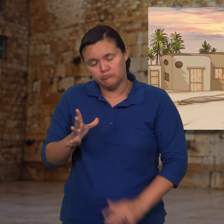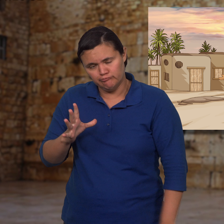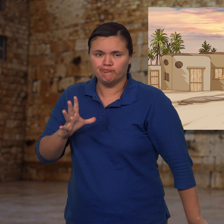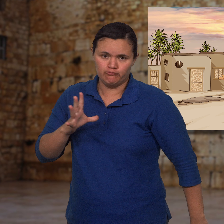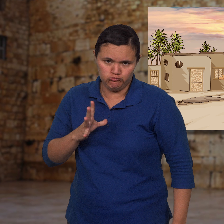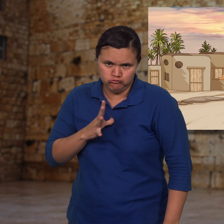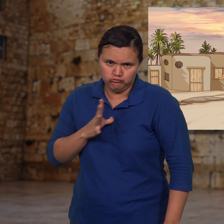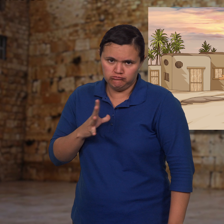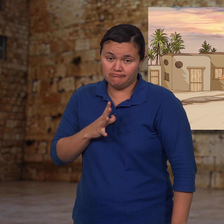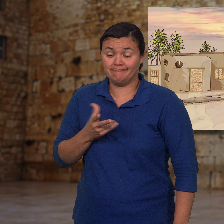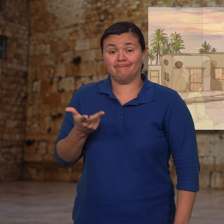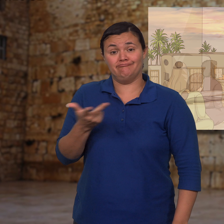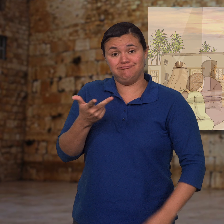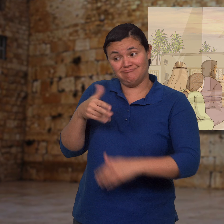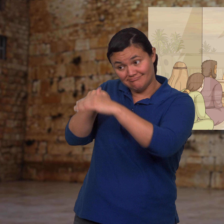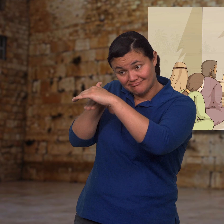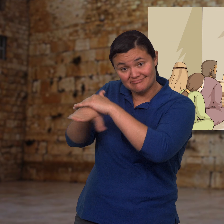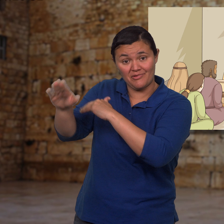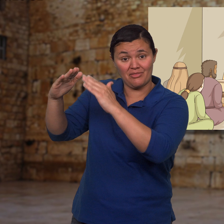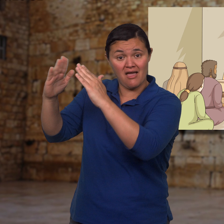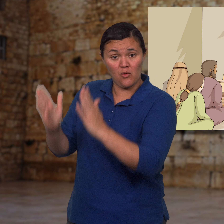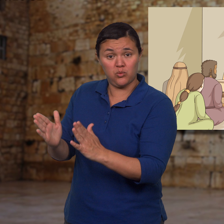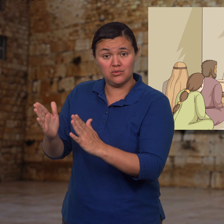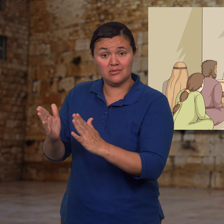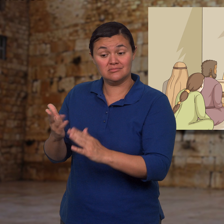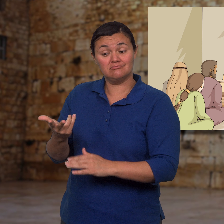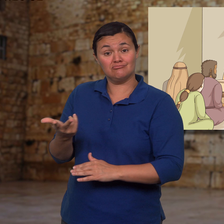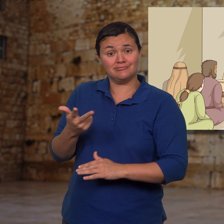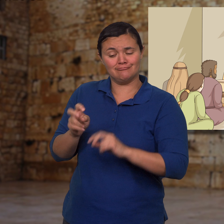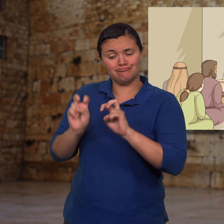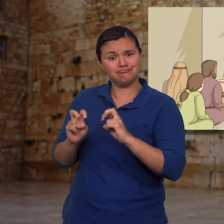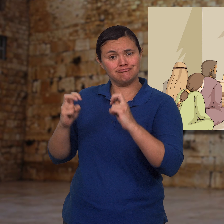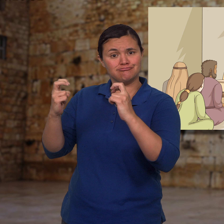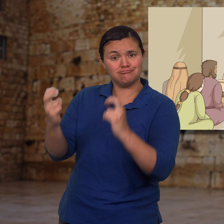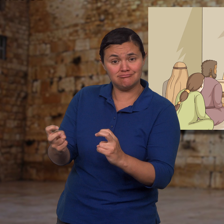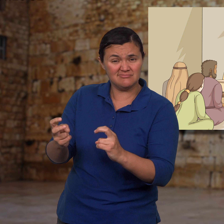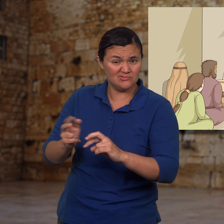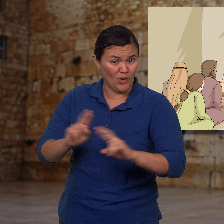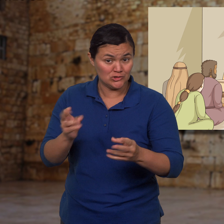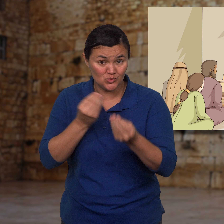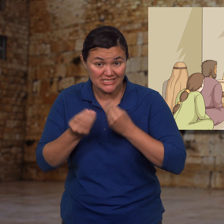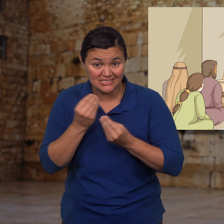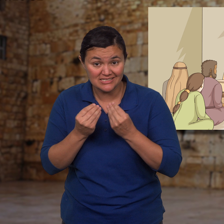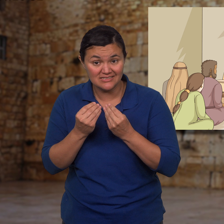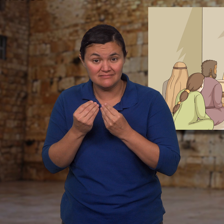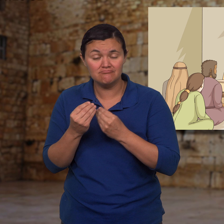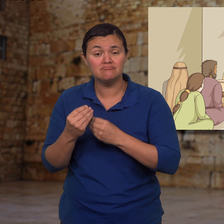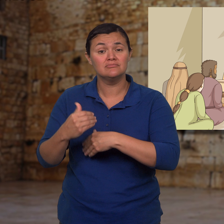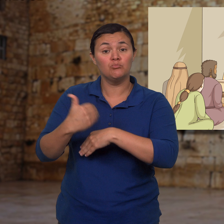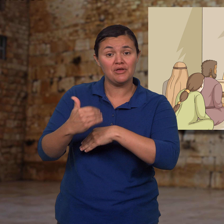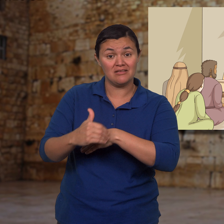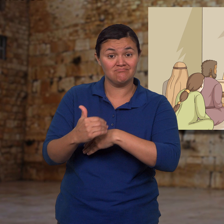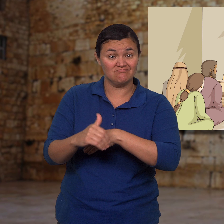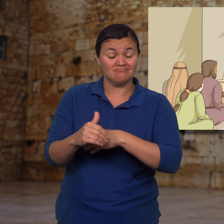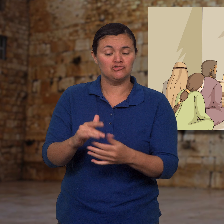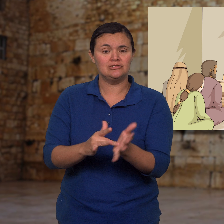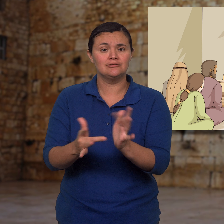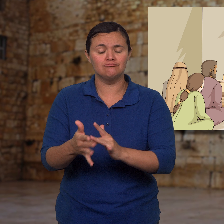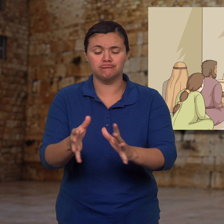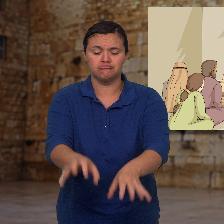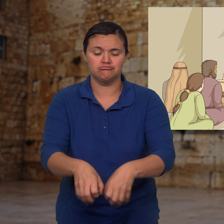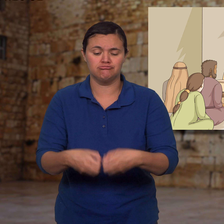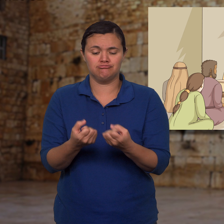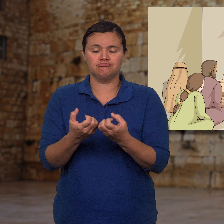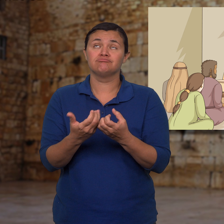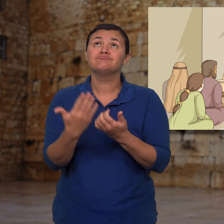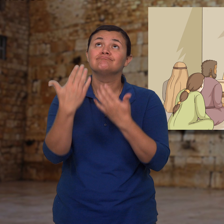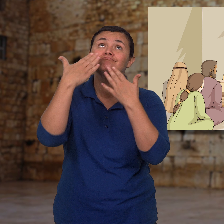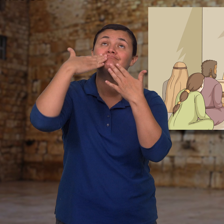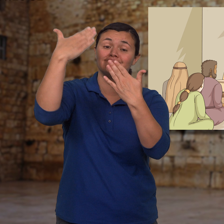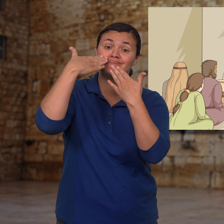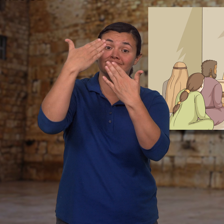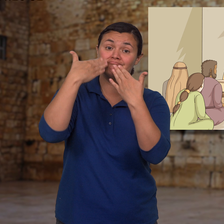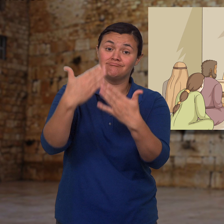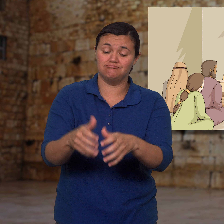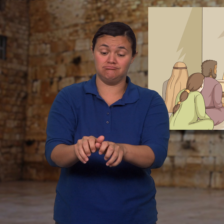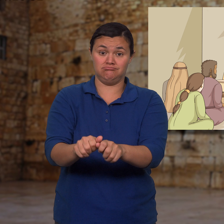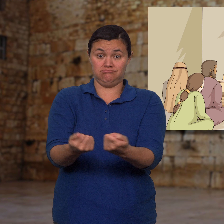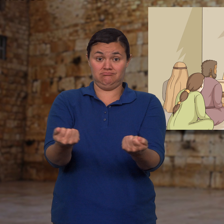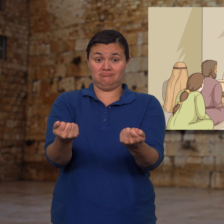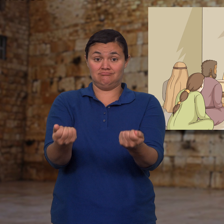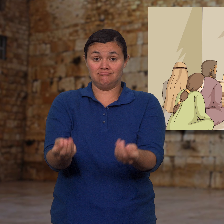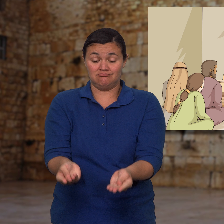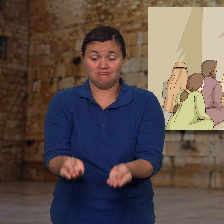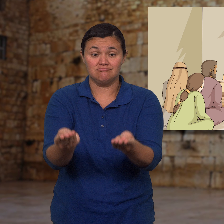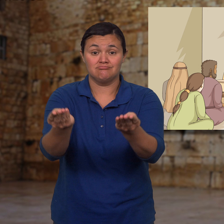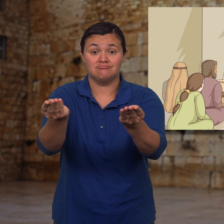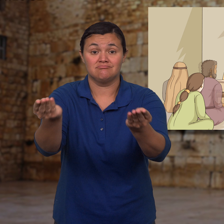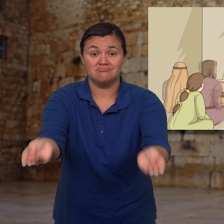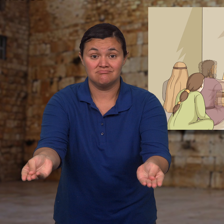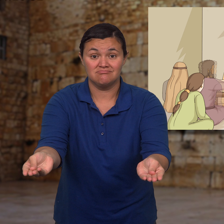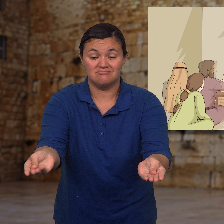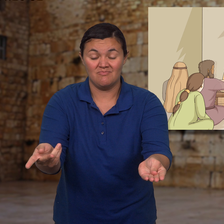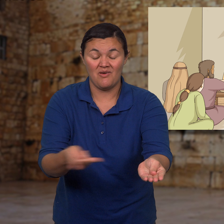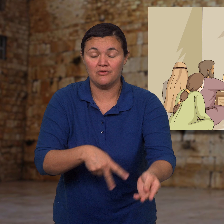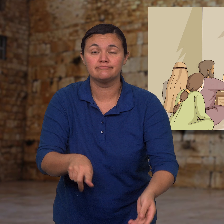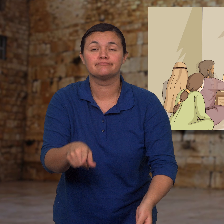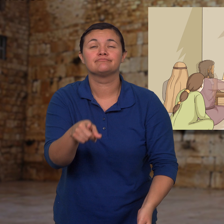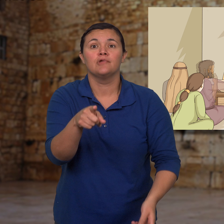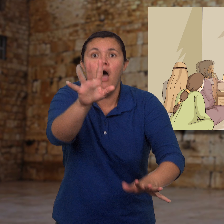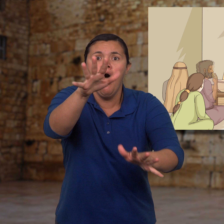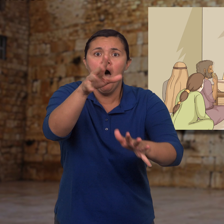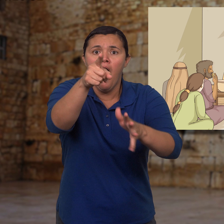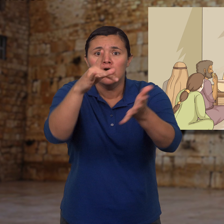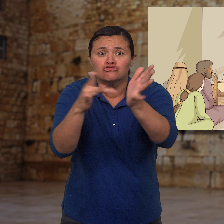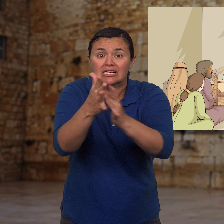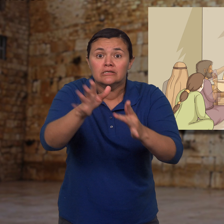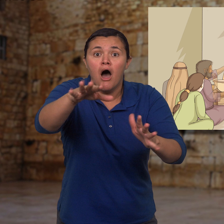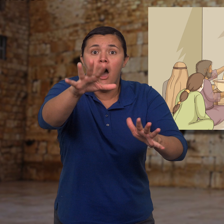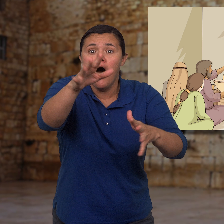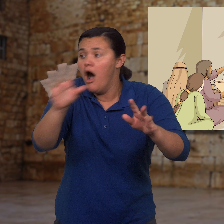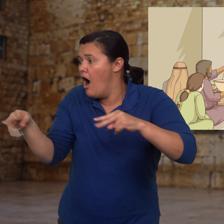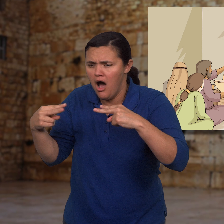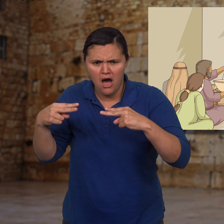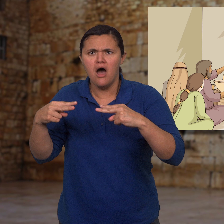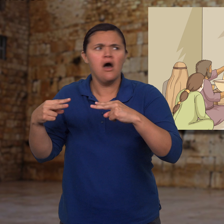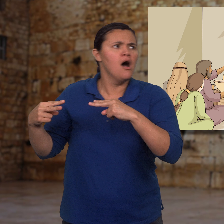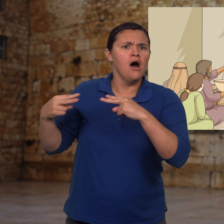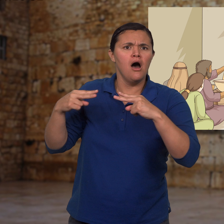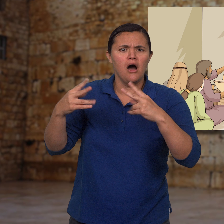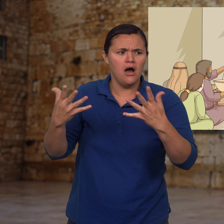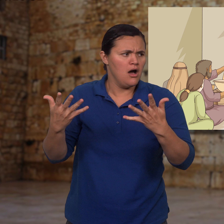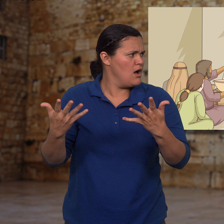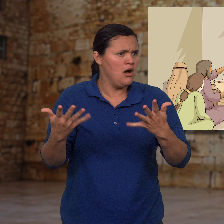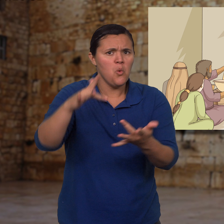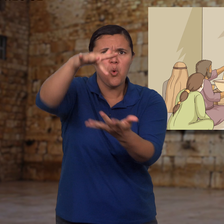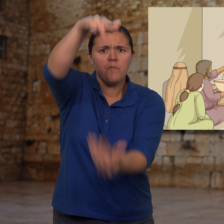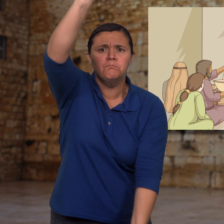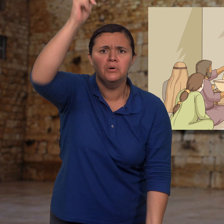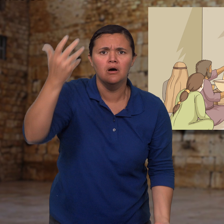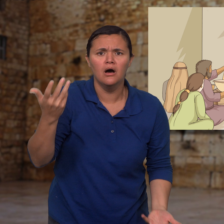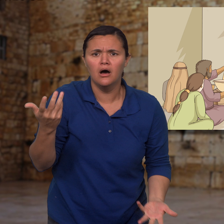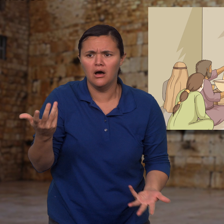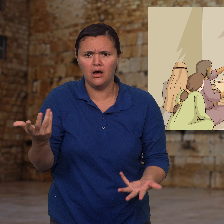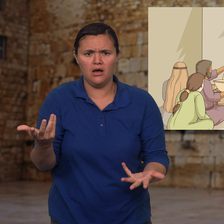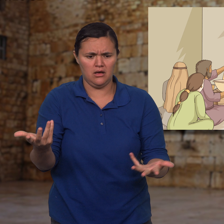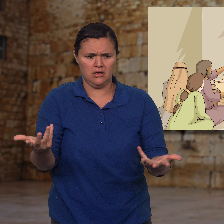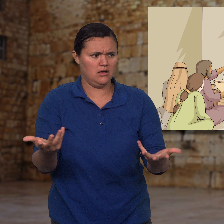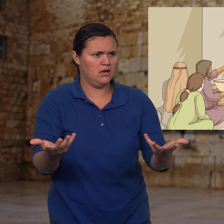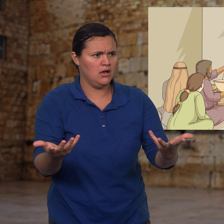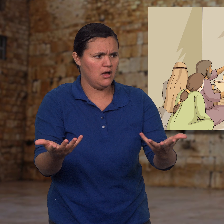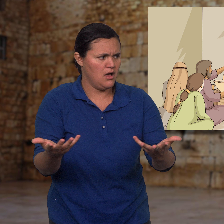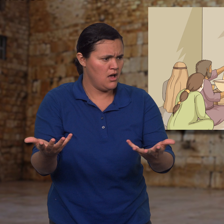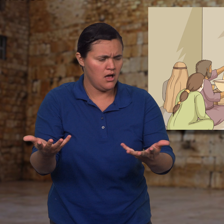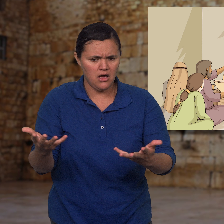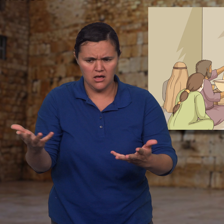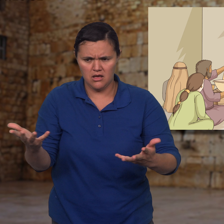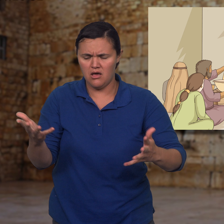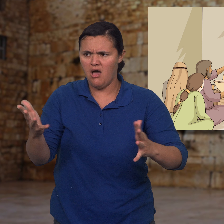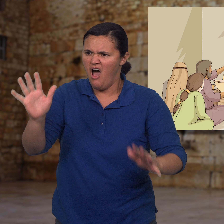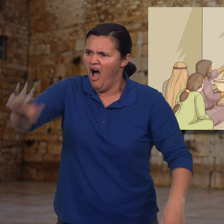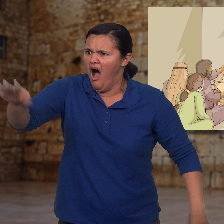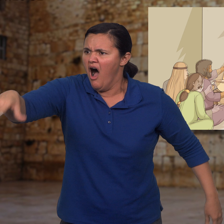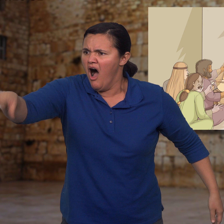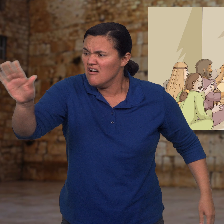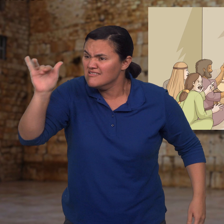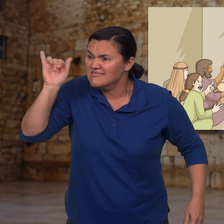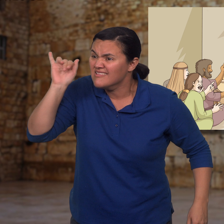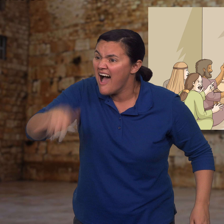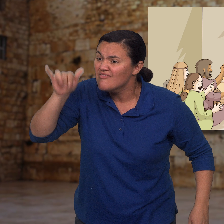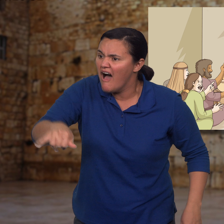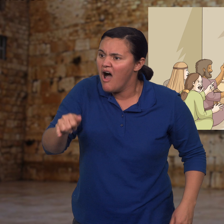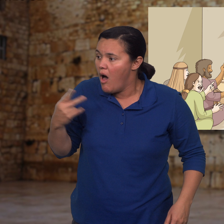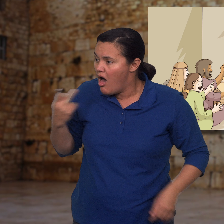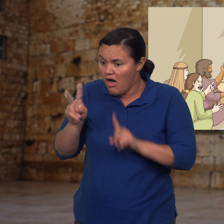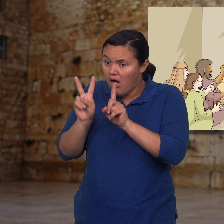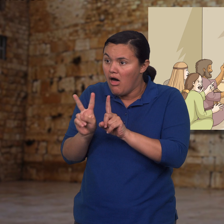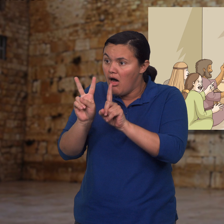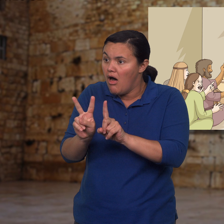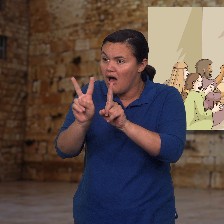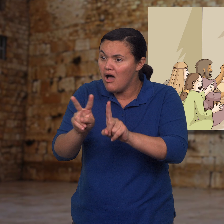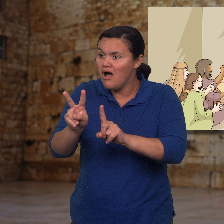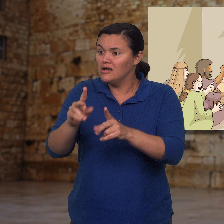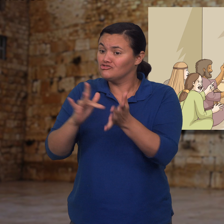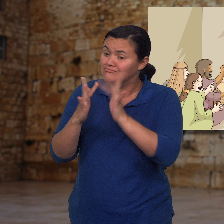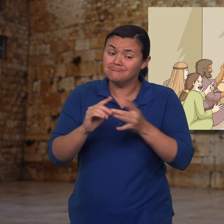While He was reclining at the table with them, He took bread, spoke a blessing and broke it, and gave it to them. Then their eyes were opened and they recognized Jesus—and He disappeared from their sight.